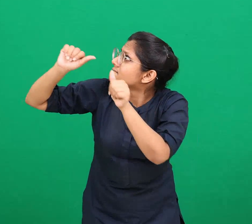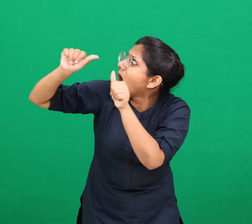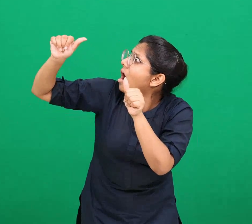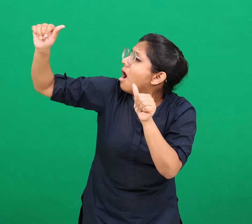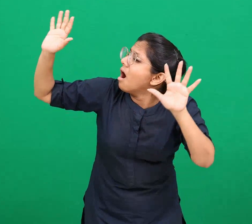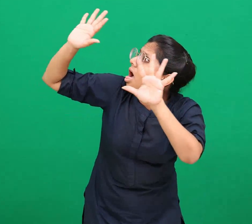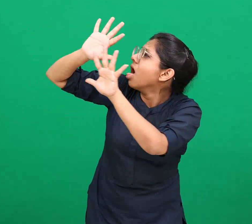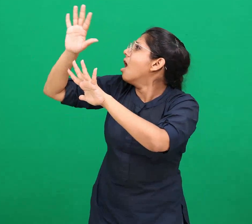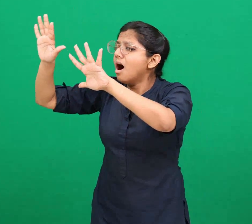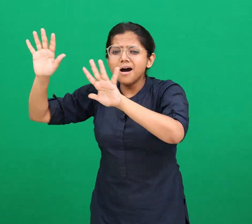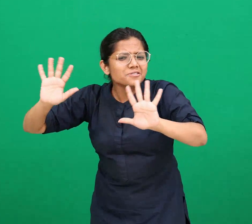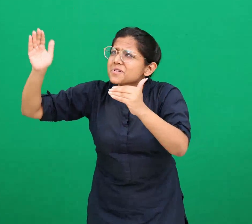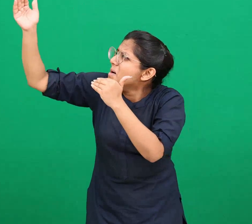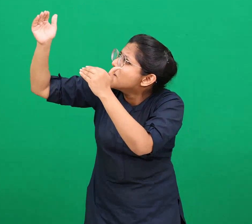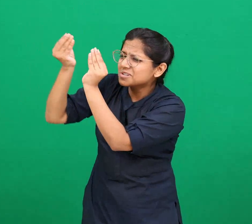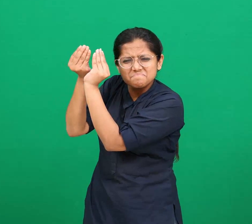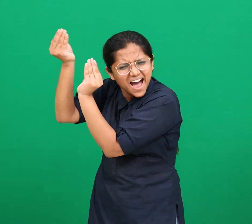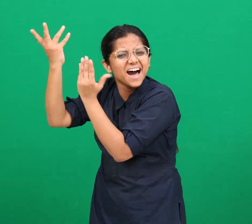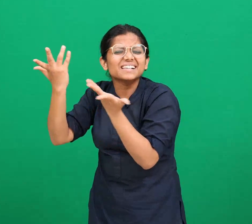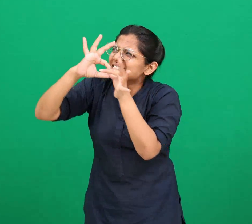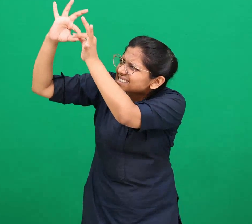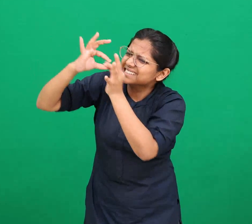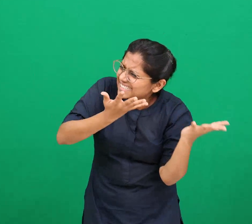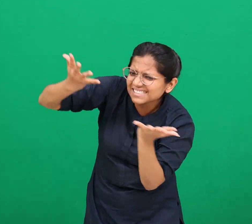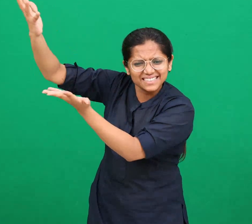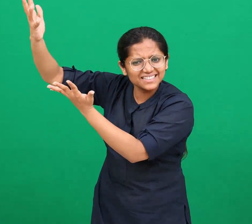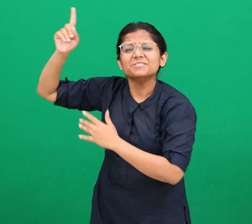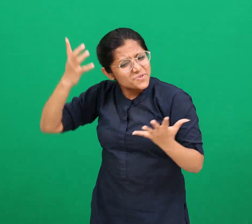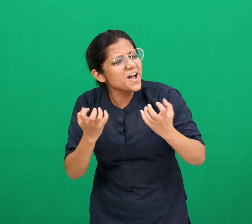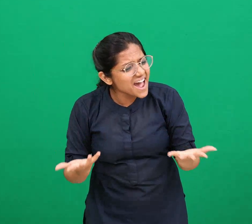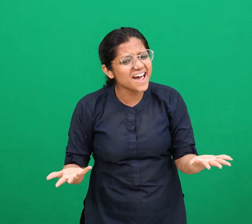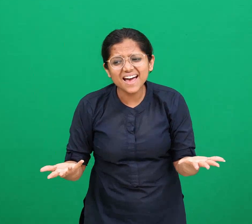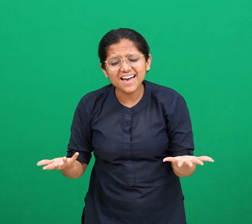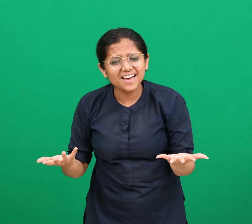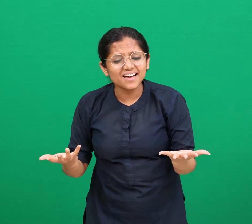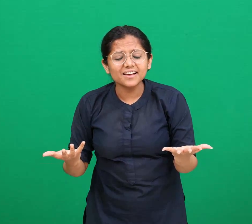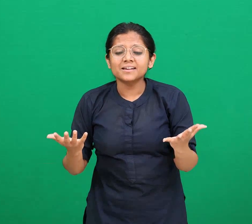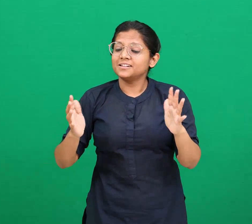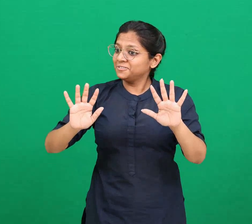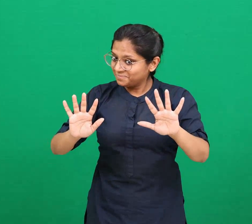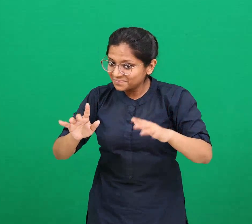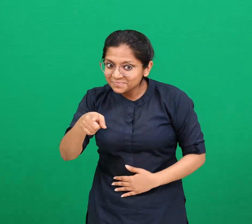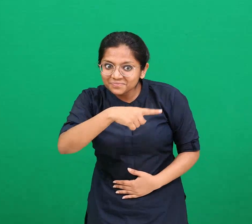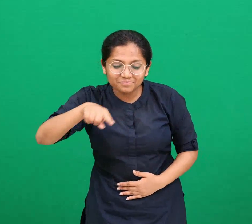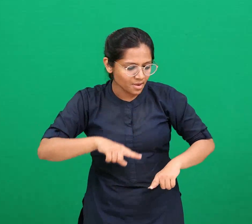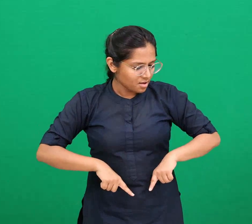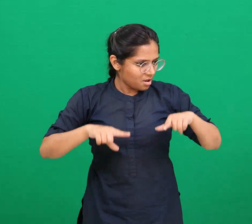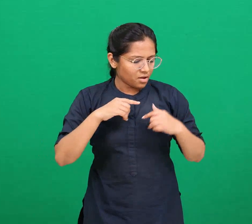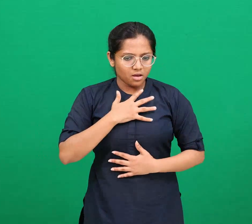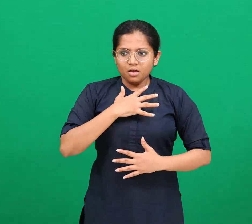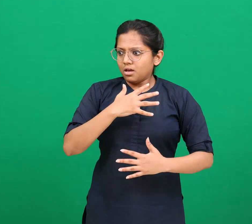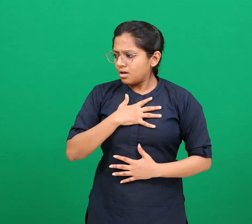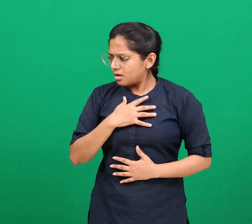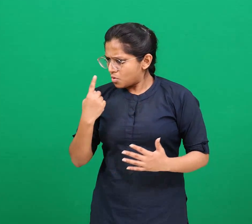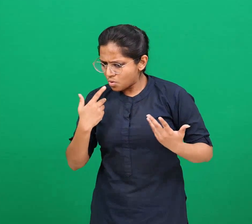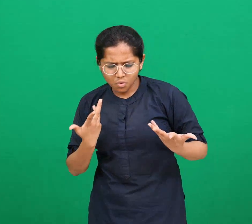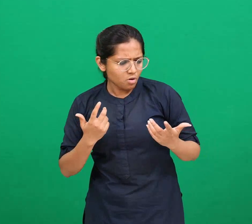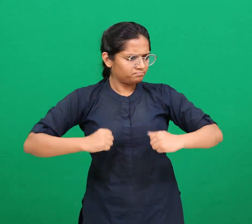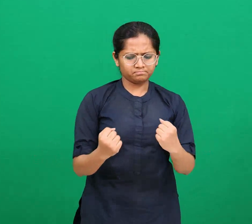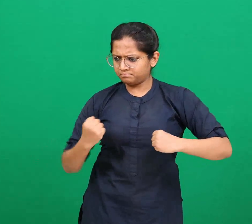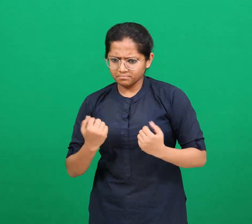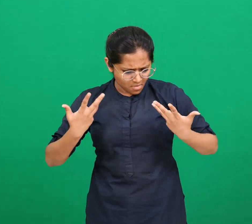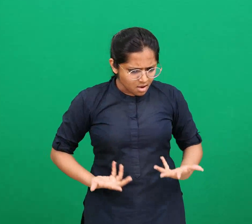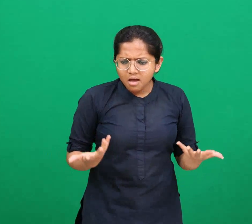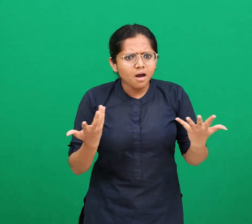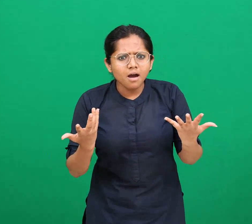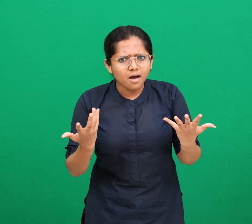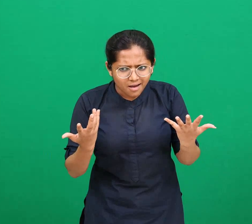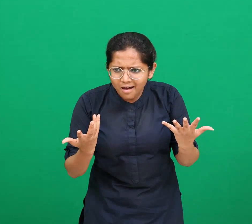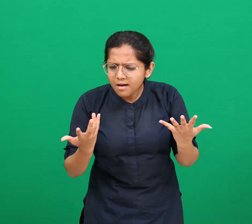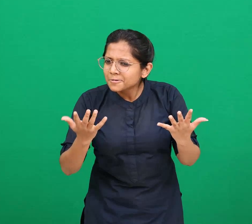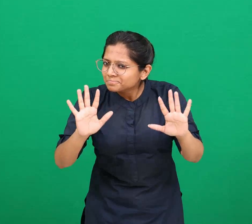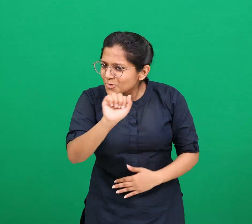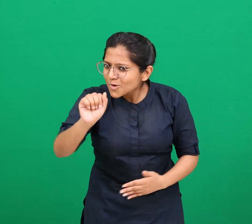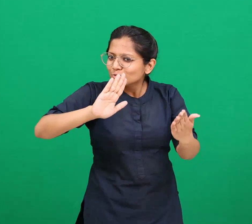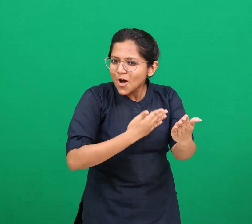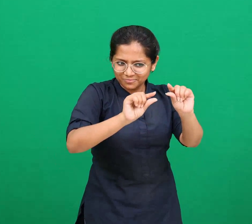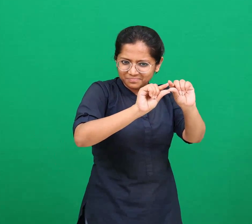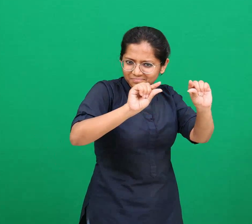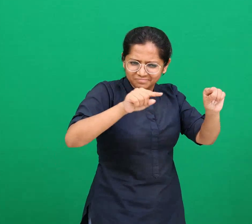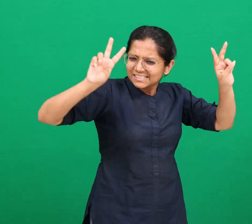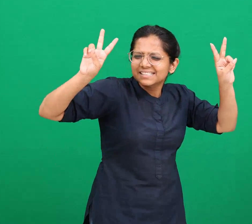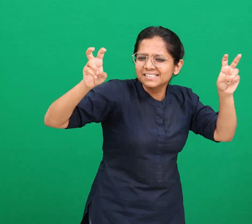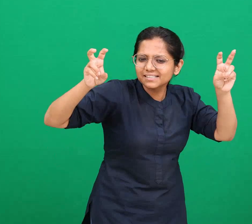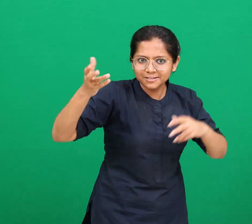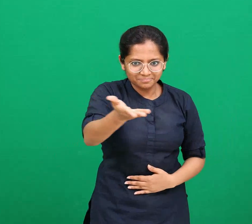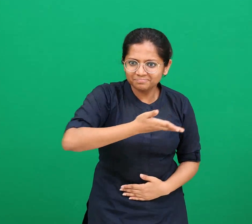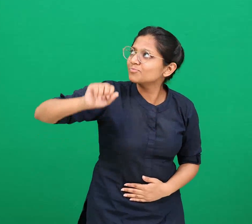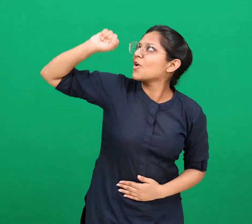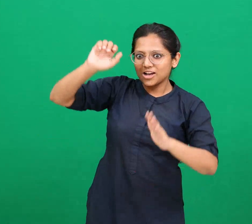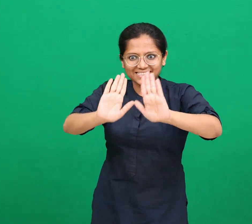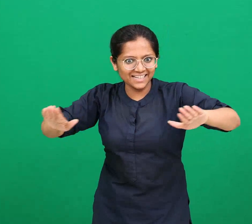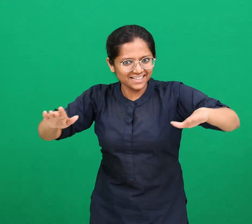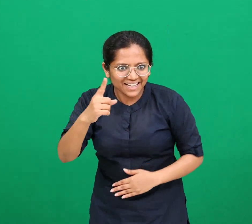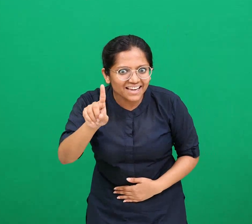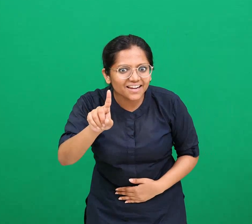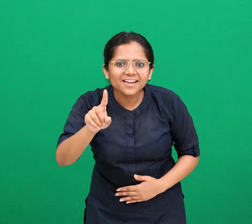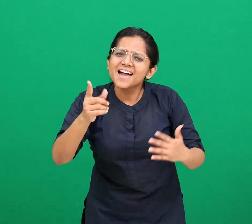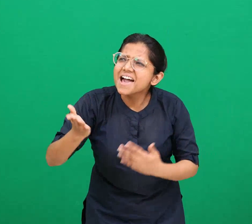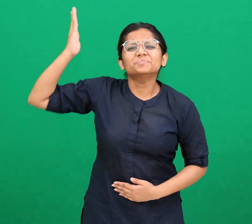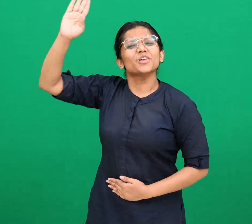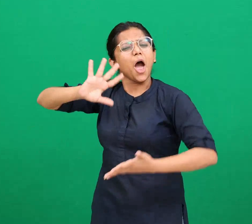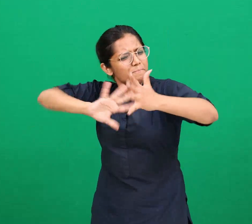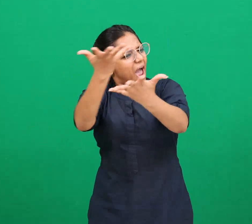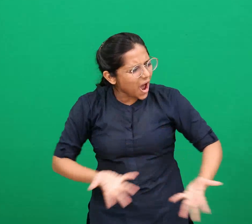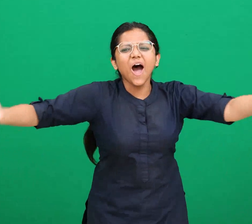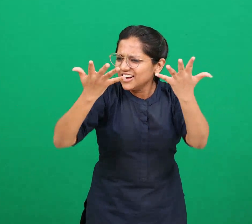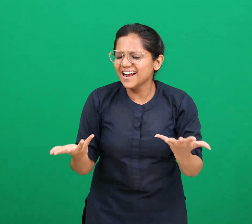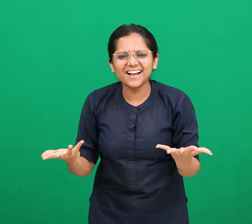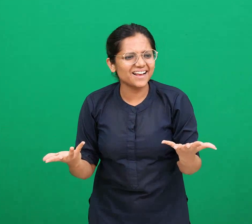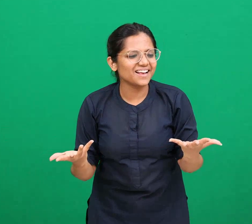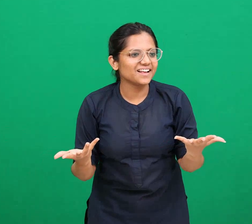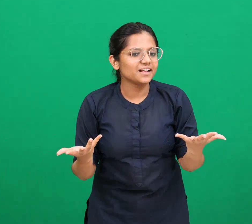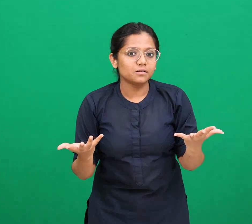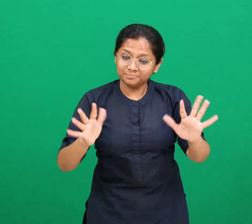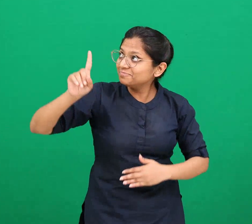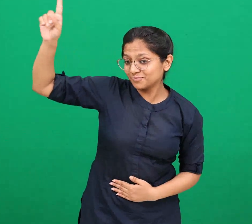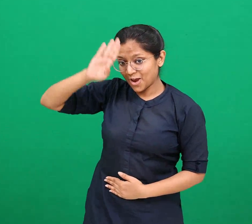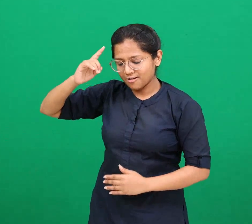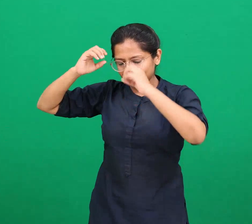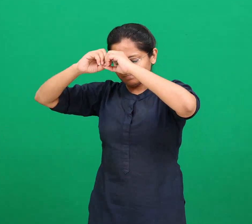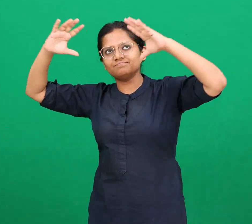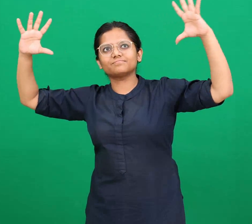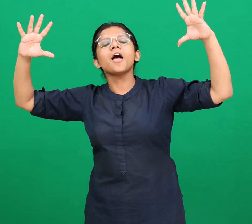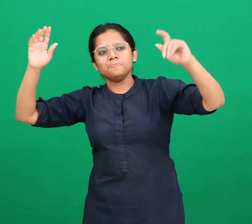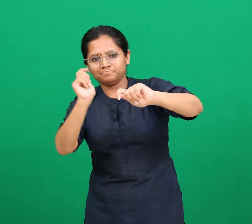' For in Him we live and move and have our being.' As some of your own poets have said, ' We are His offspring.'